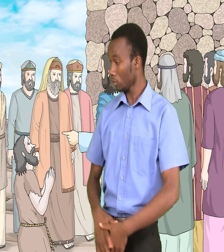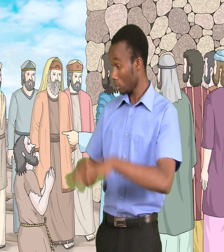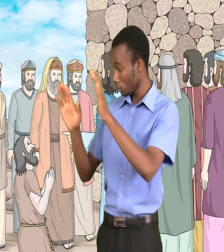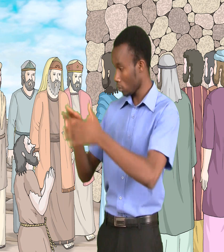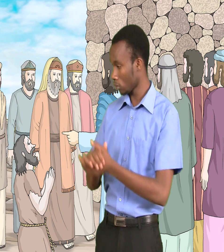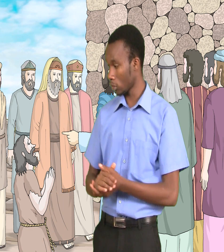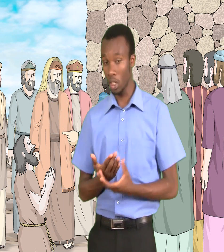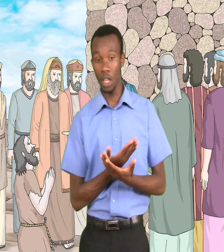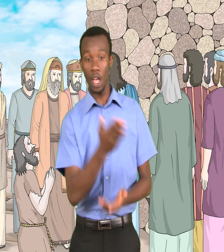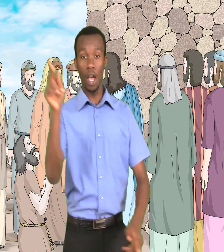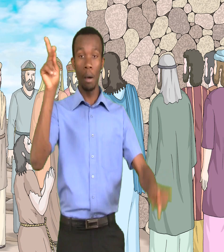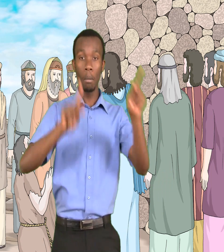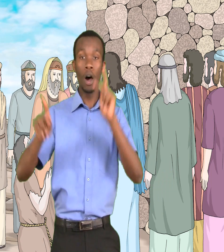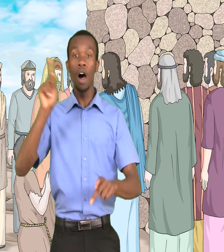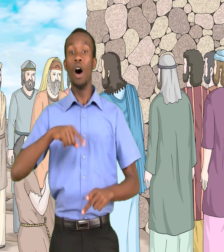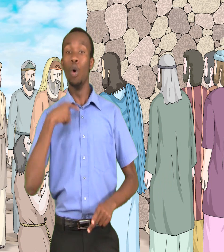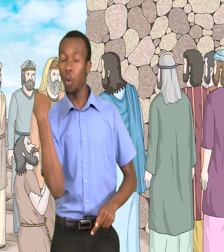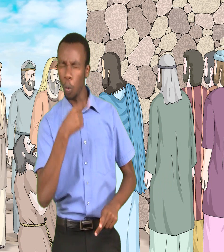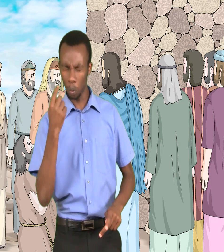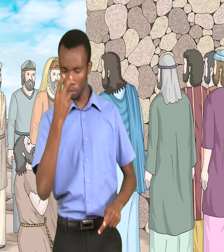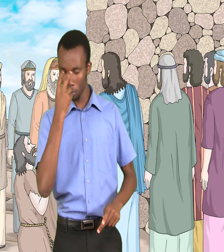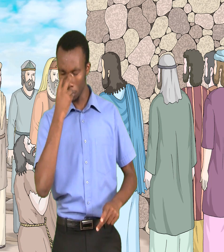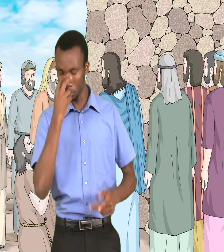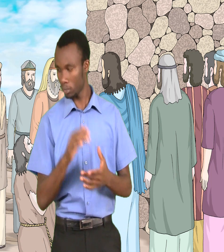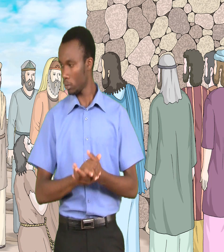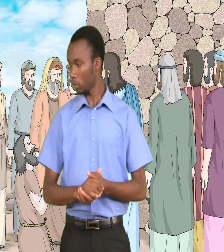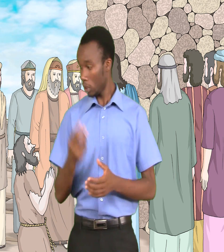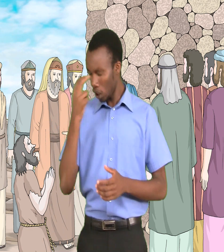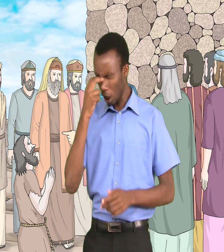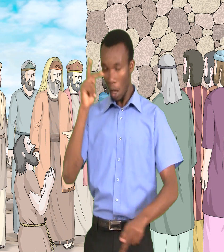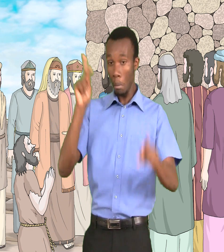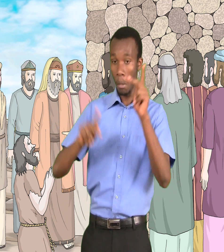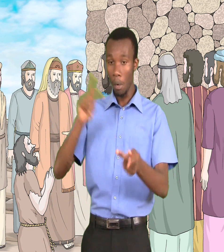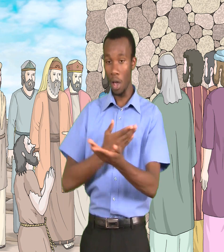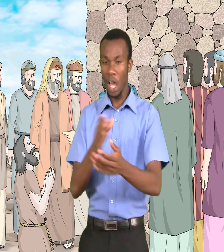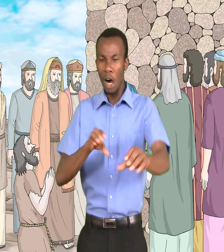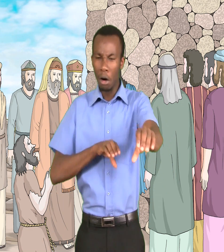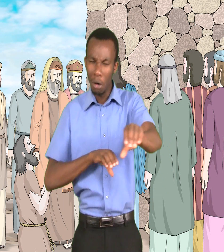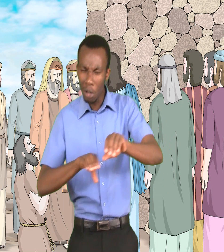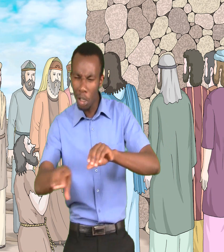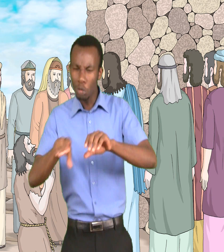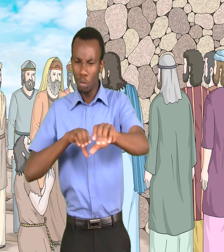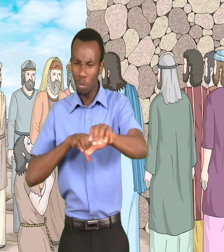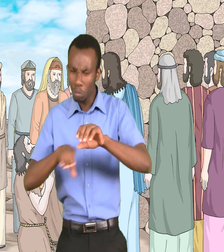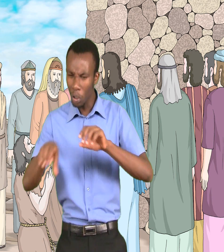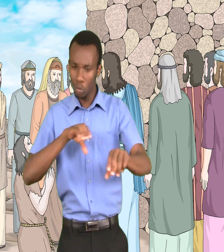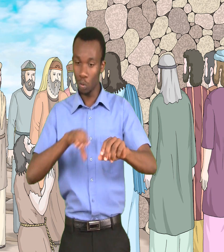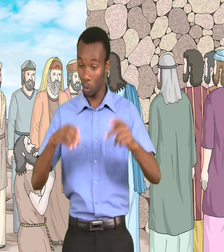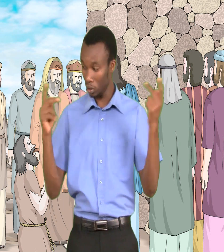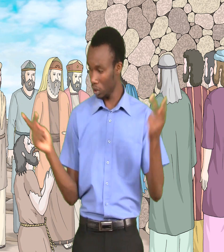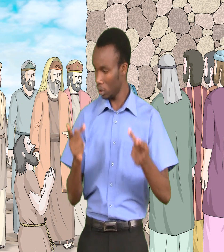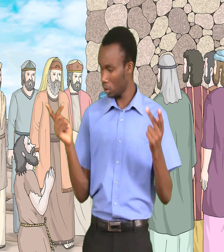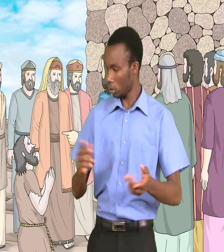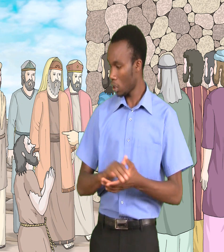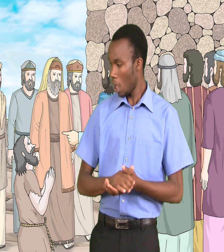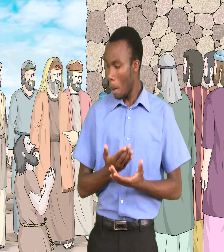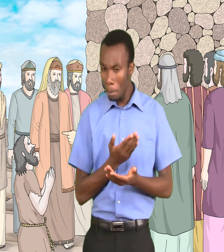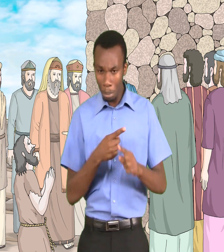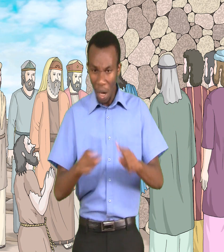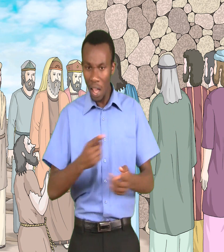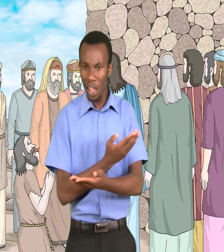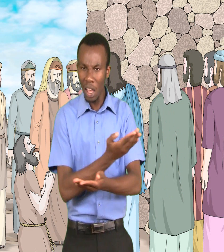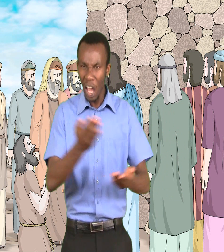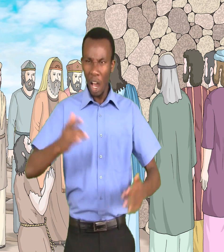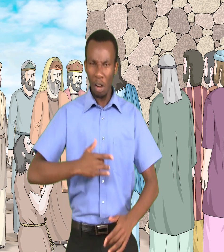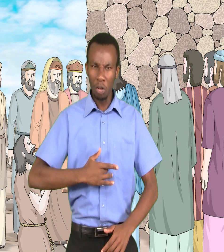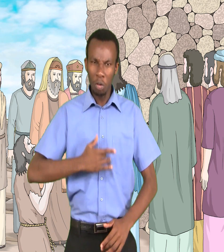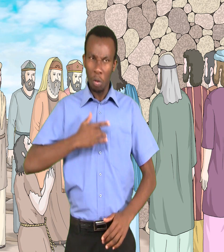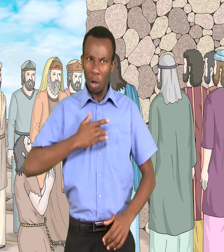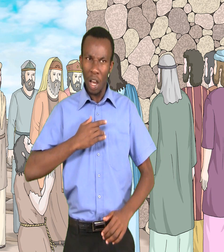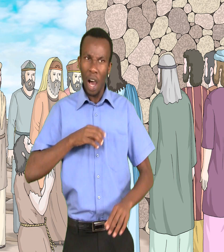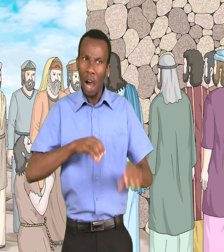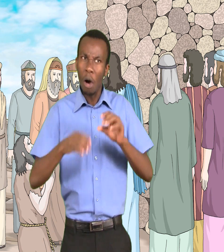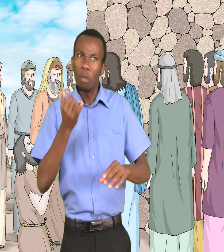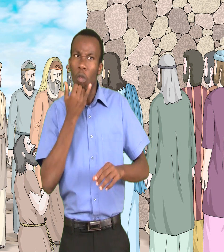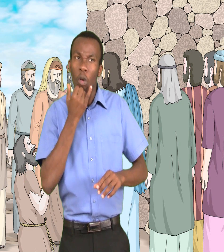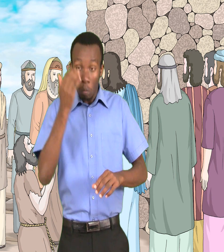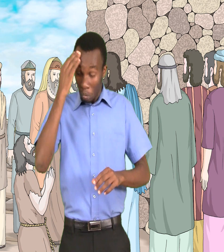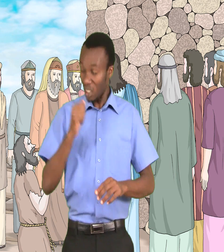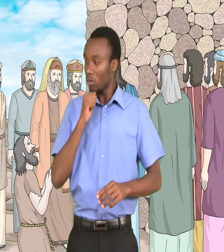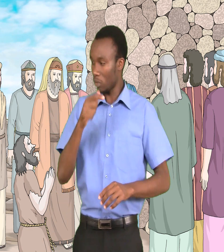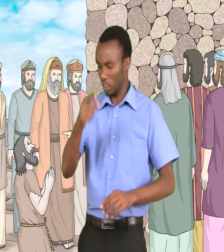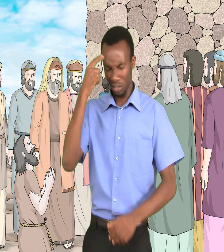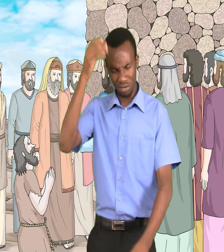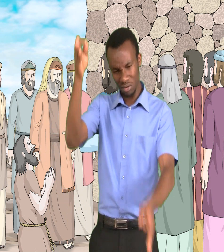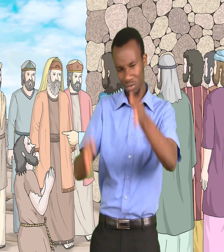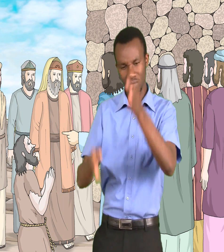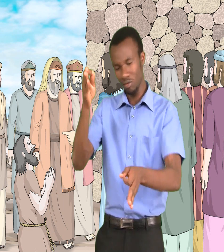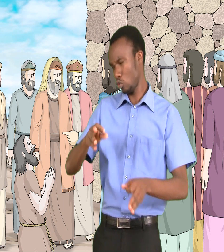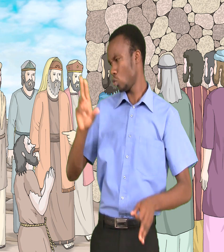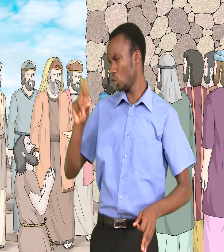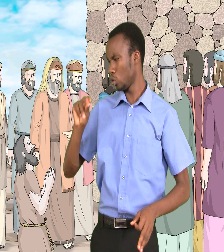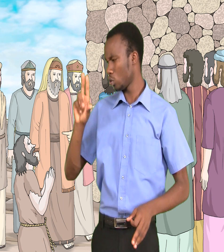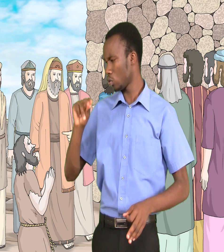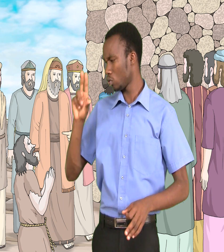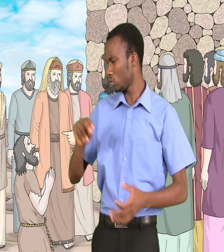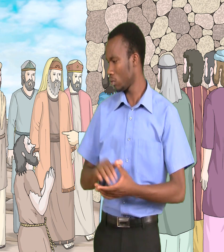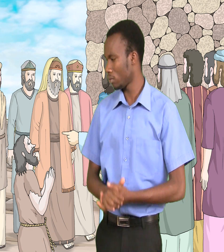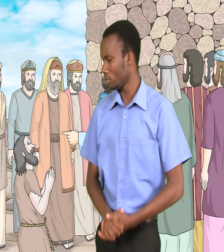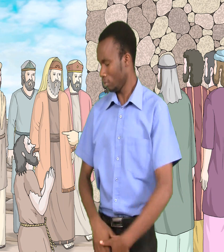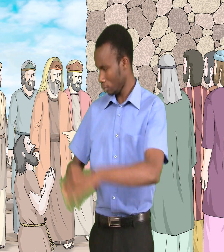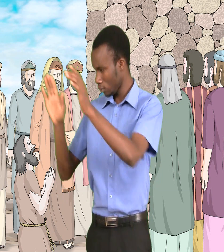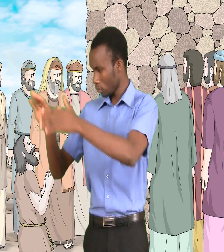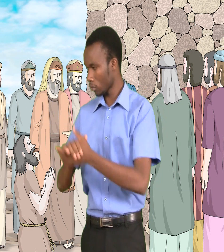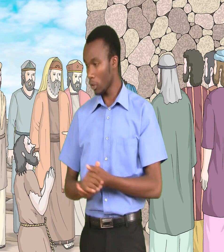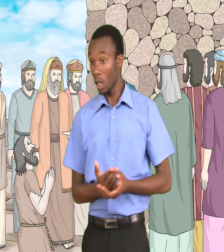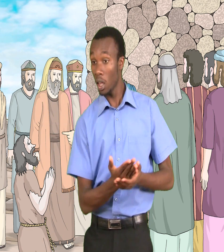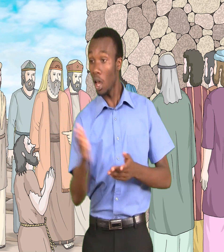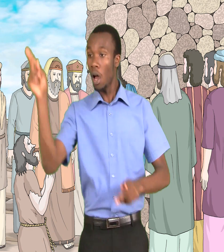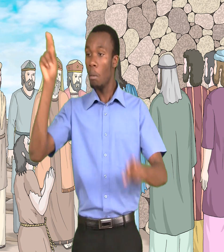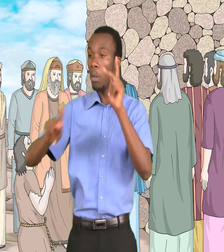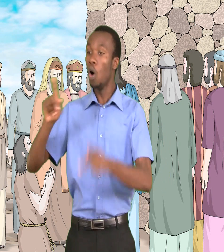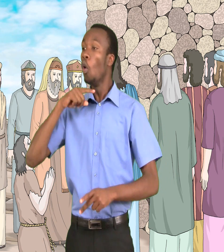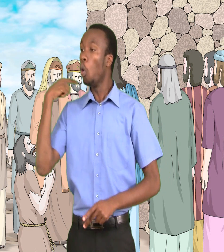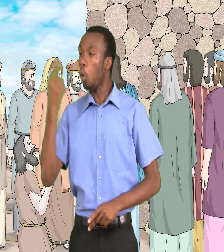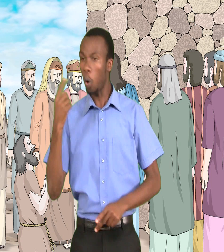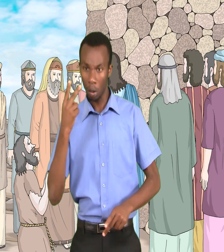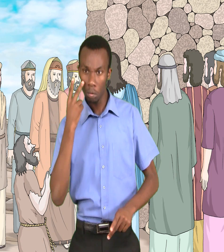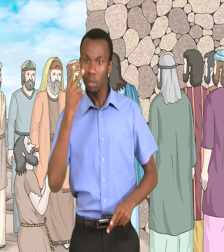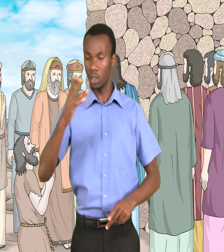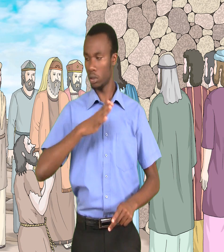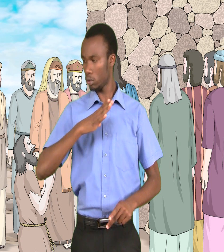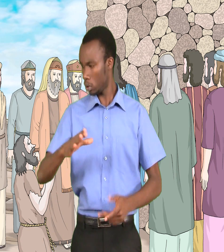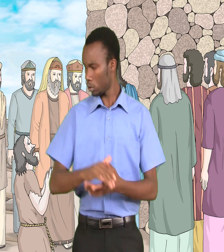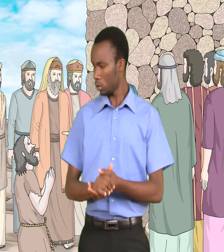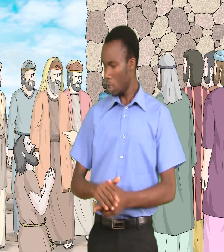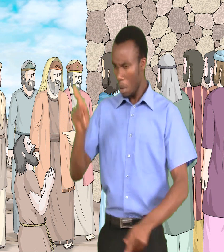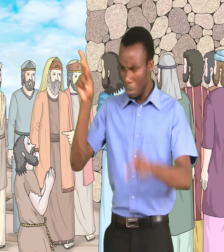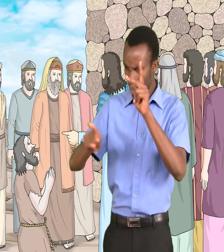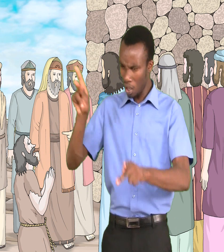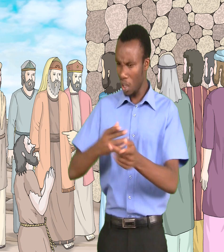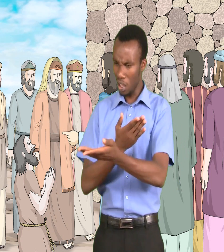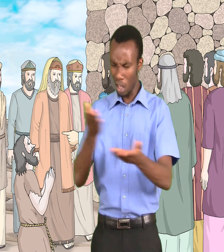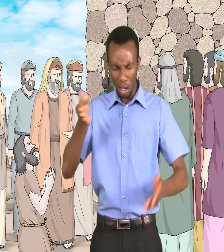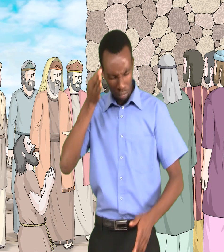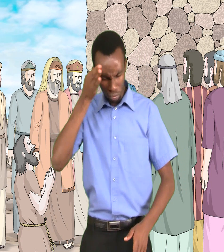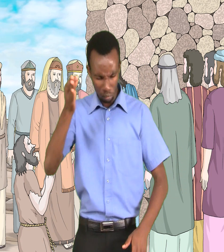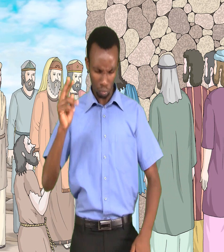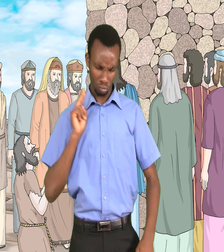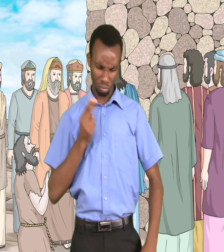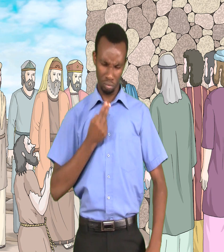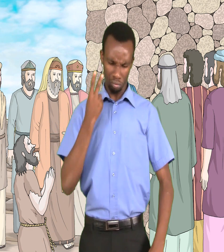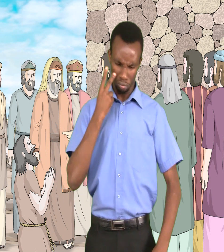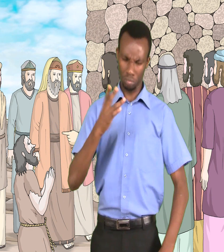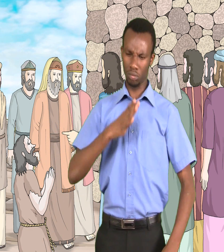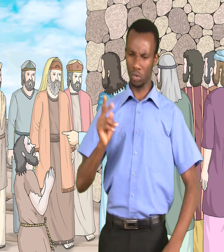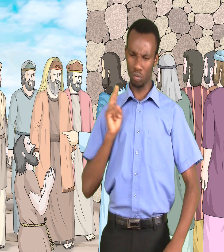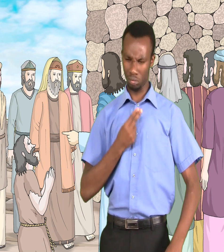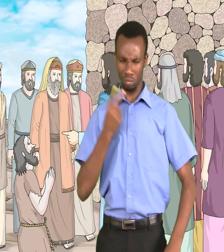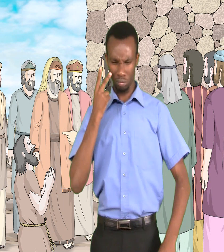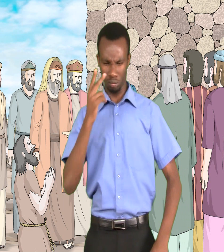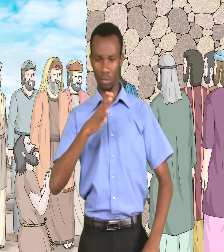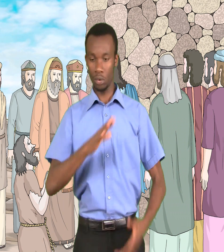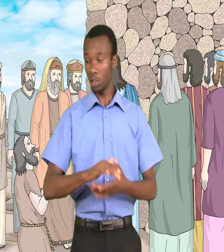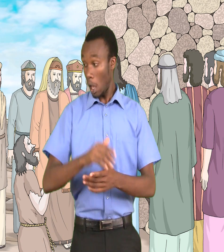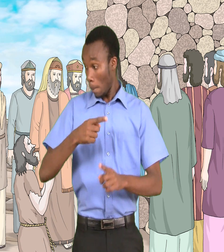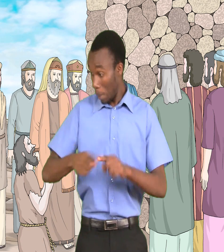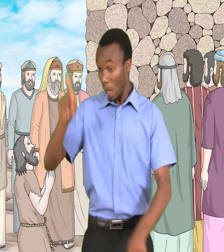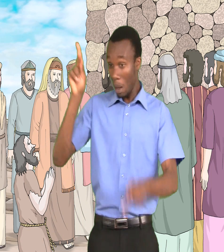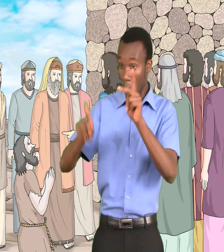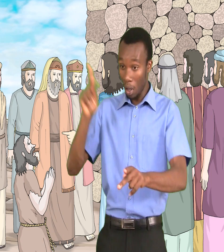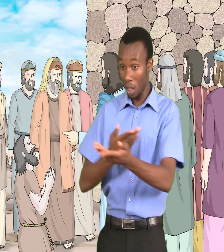“If you were blind,” Jesus replied, “you would not be guilty of sin.